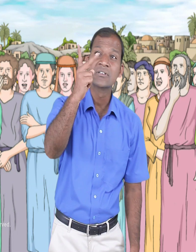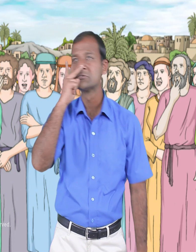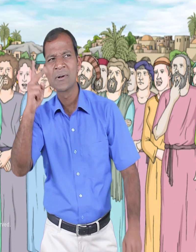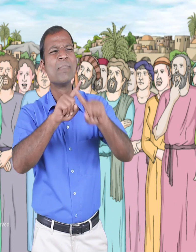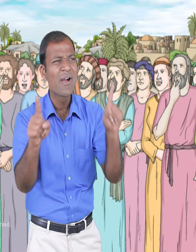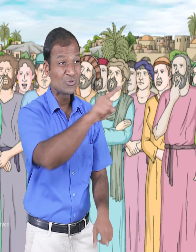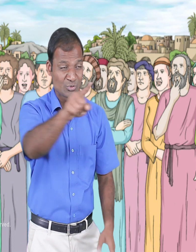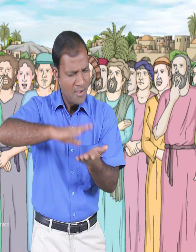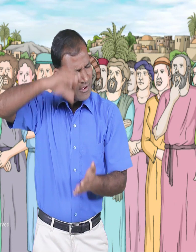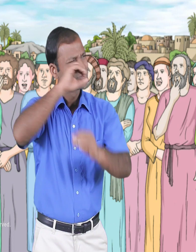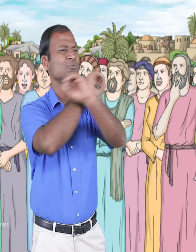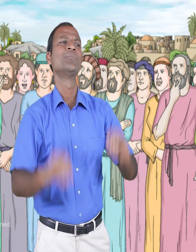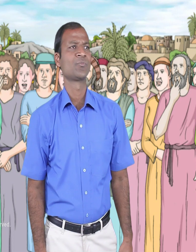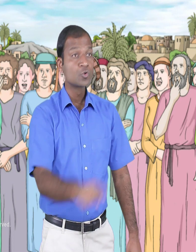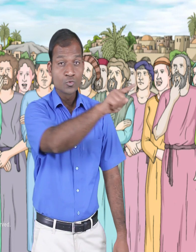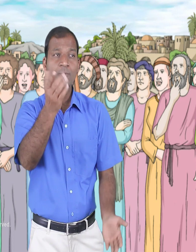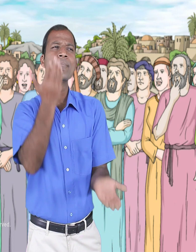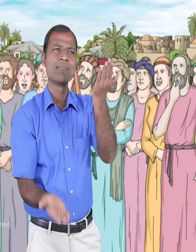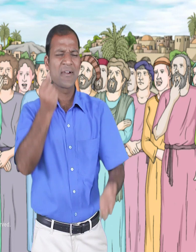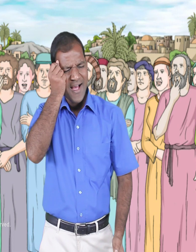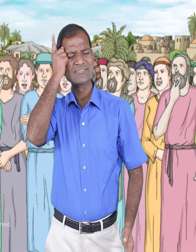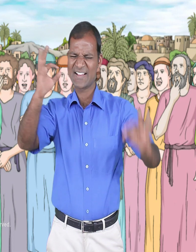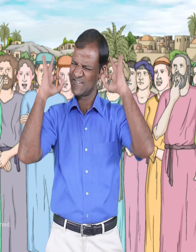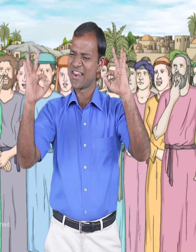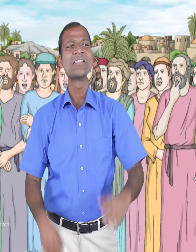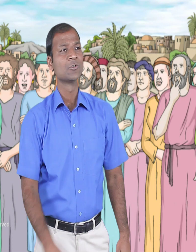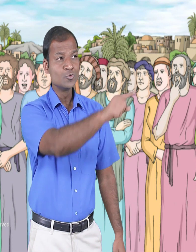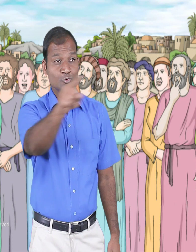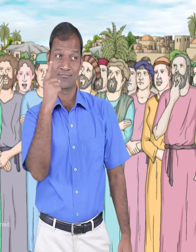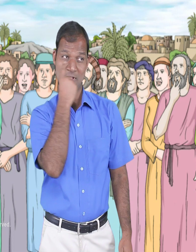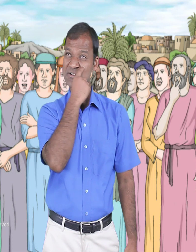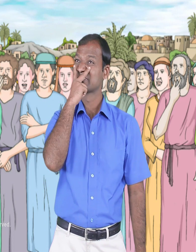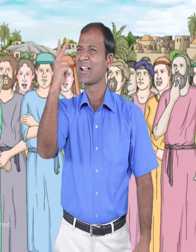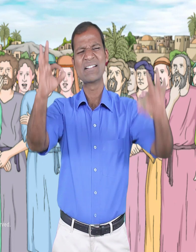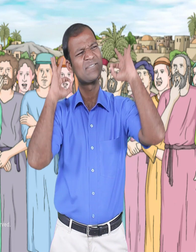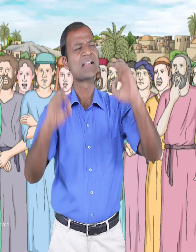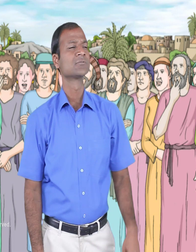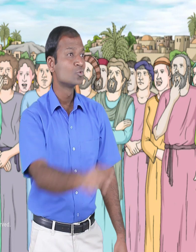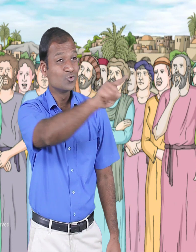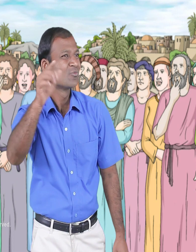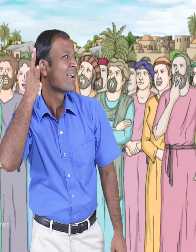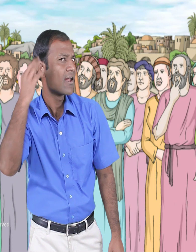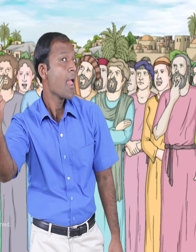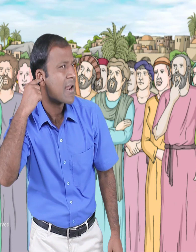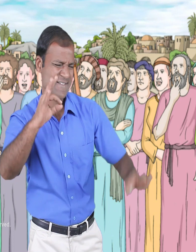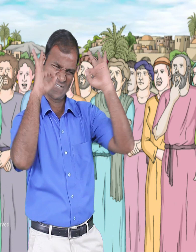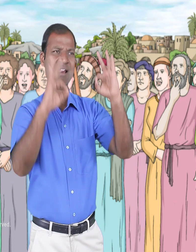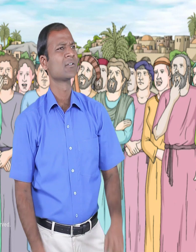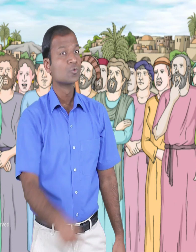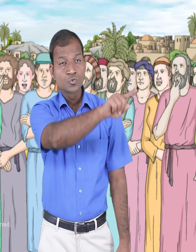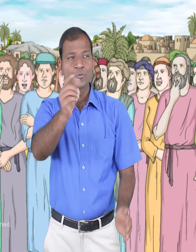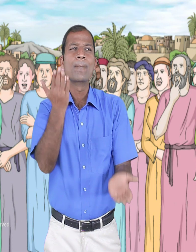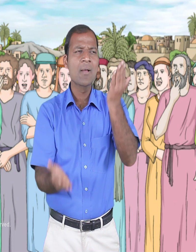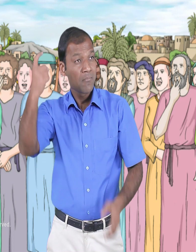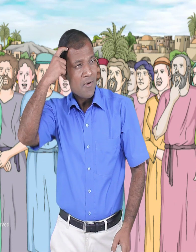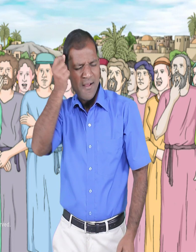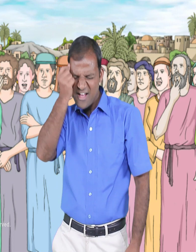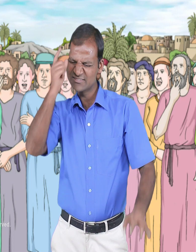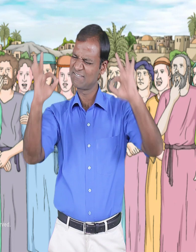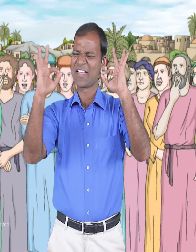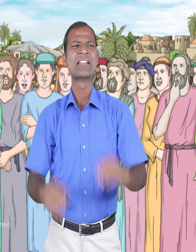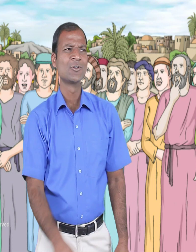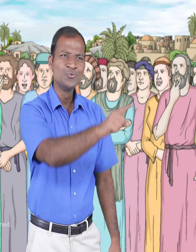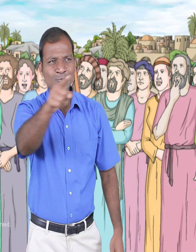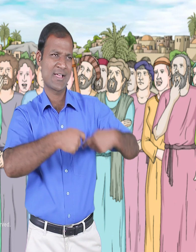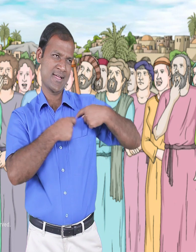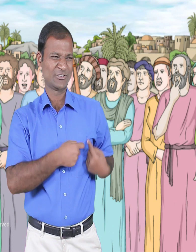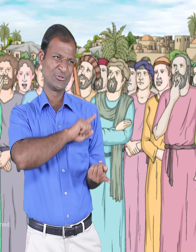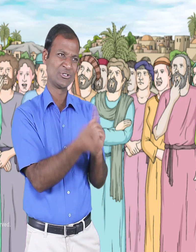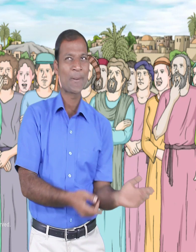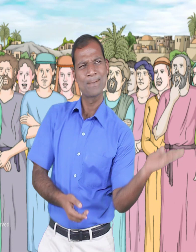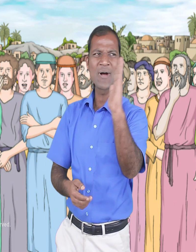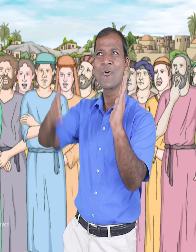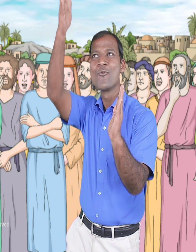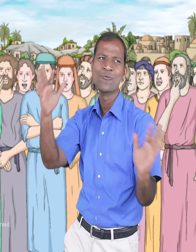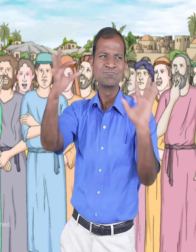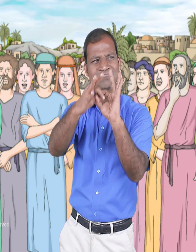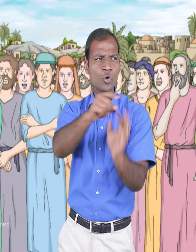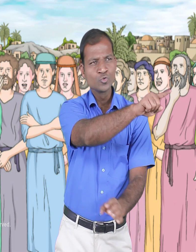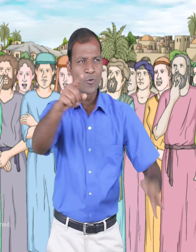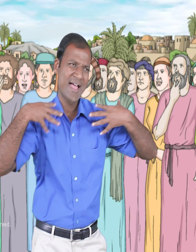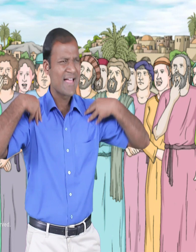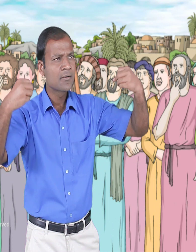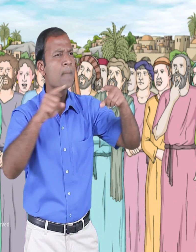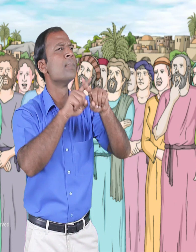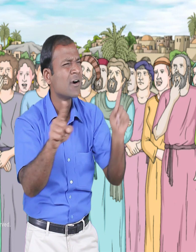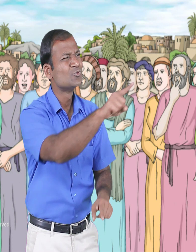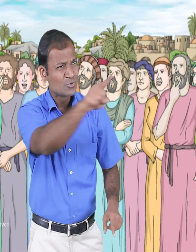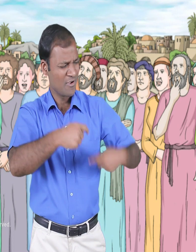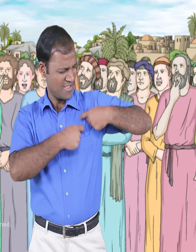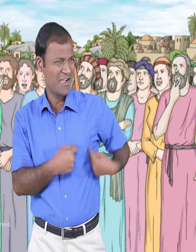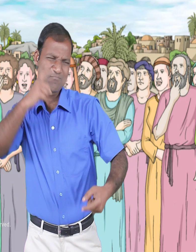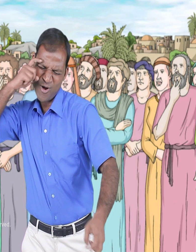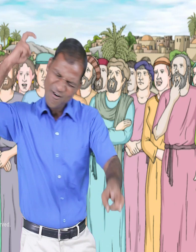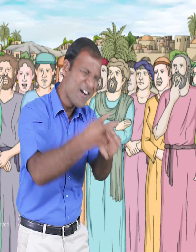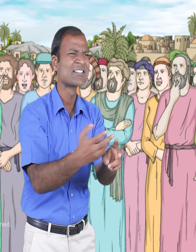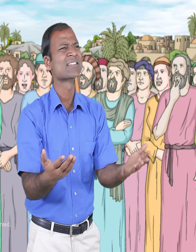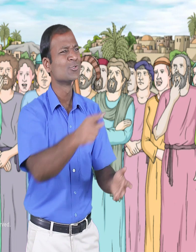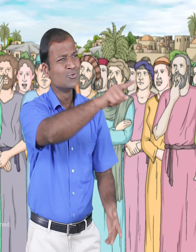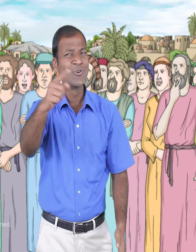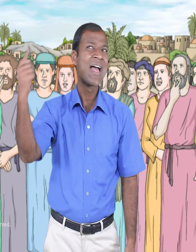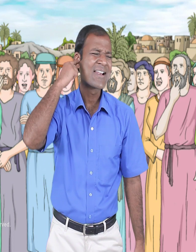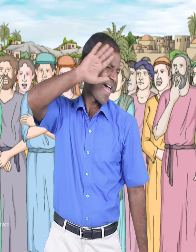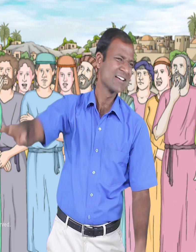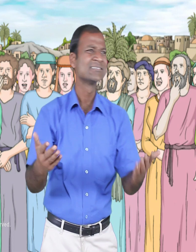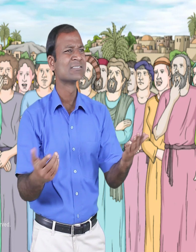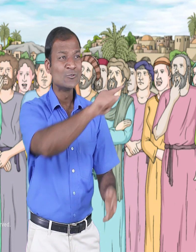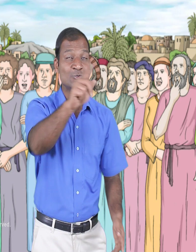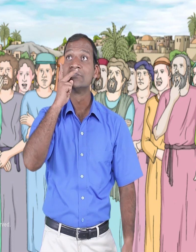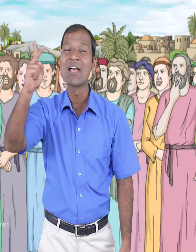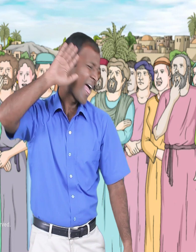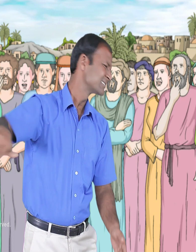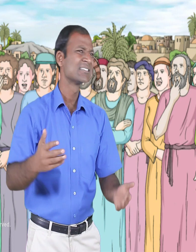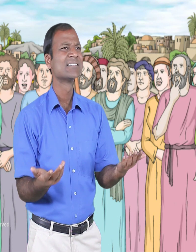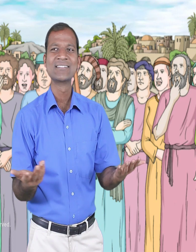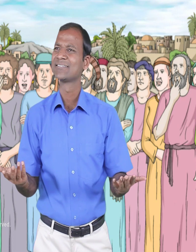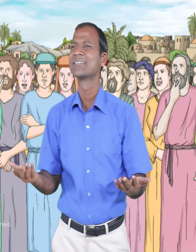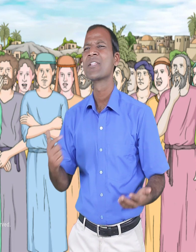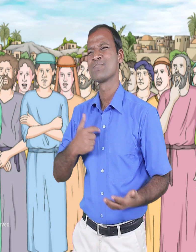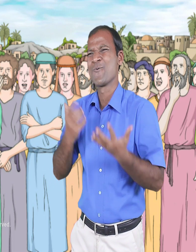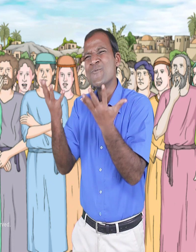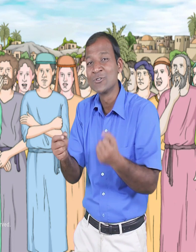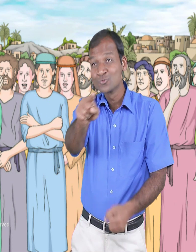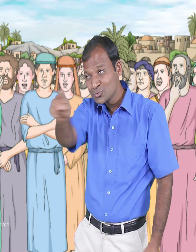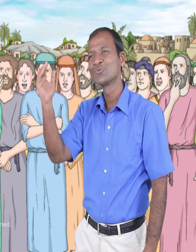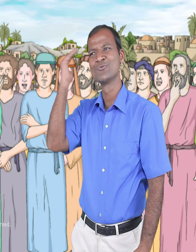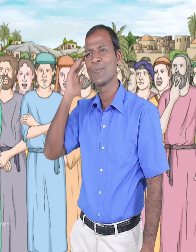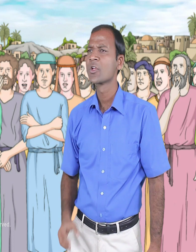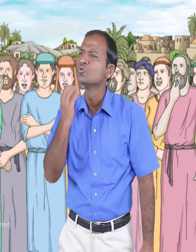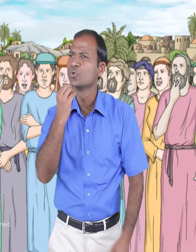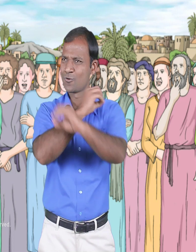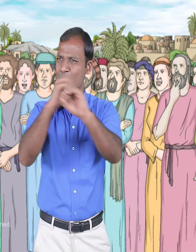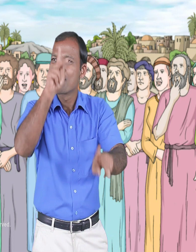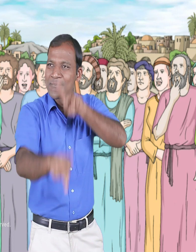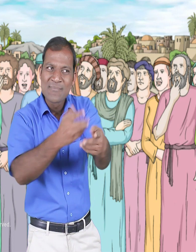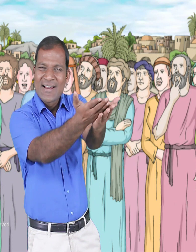you will be ever seeing but never perceiving.” For this people’s heart has grown callous; they hardly hear with their ears, and they have closed their eyes.